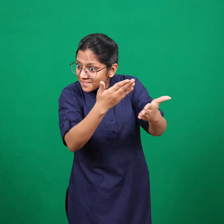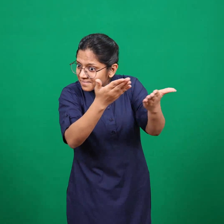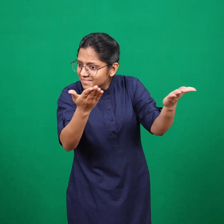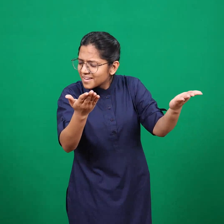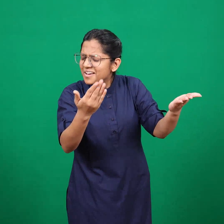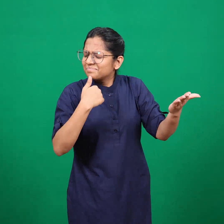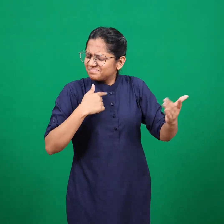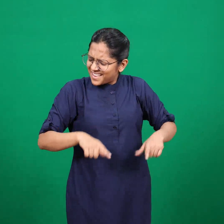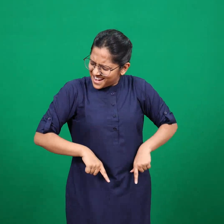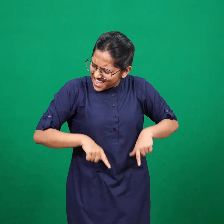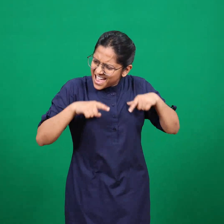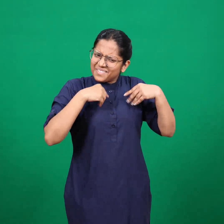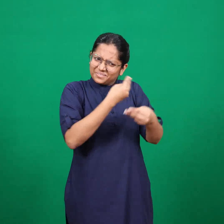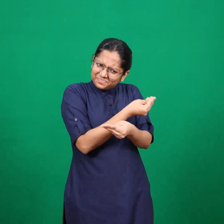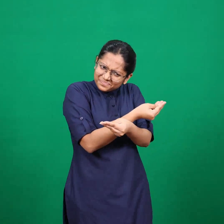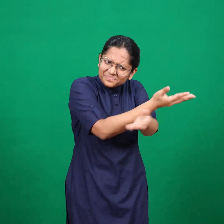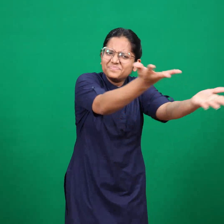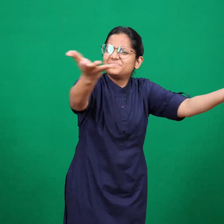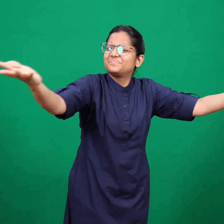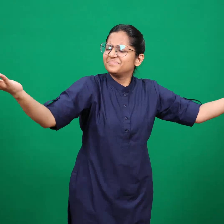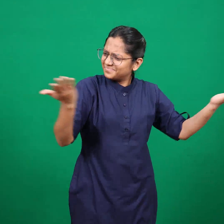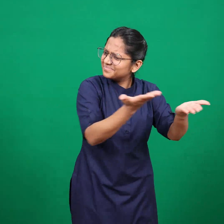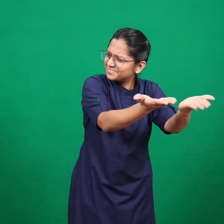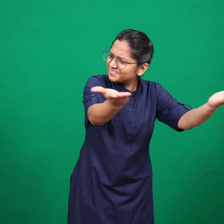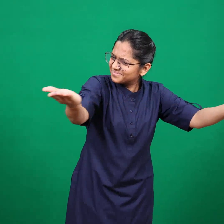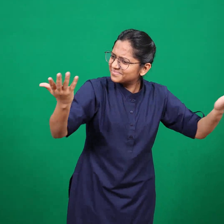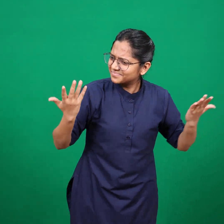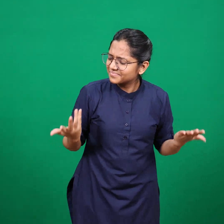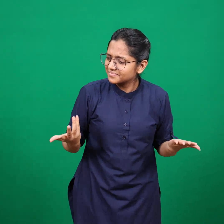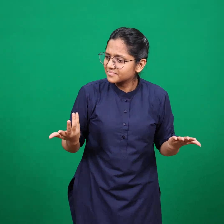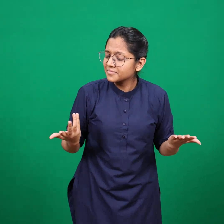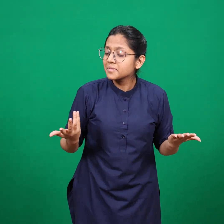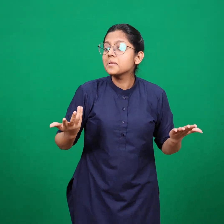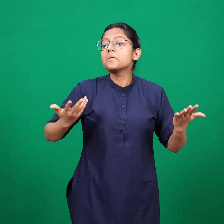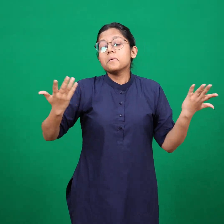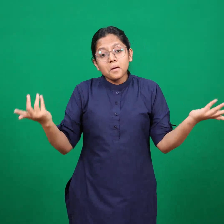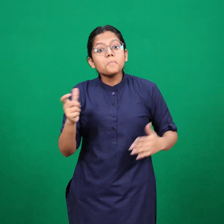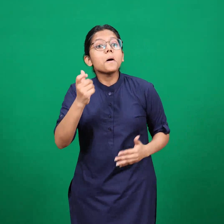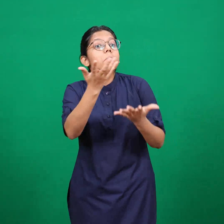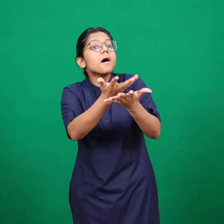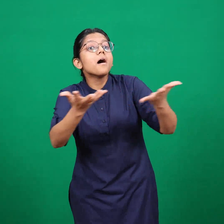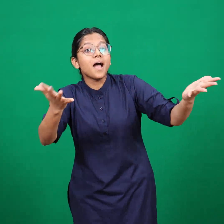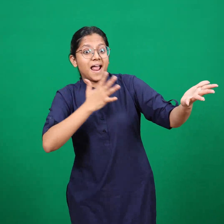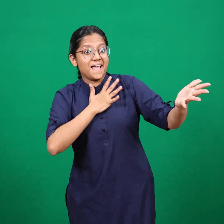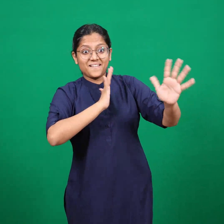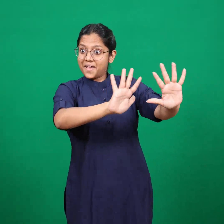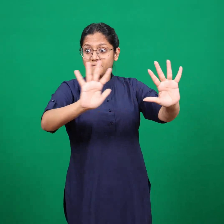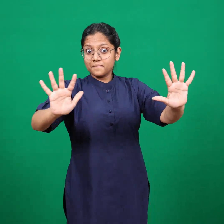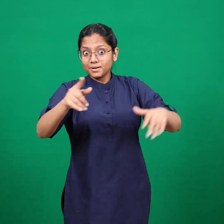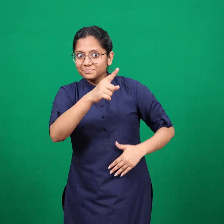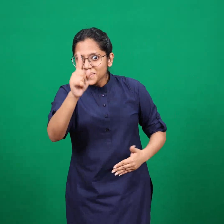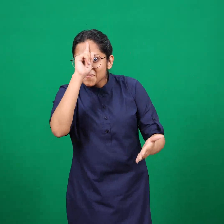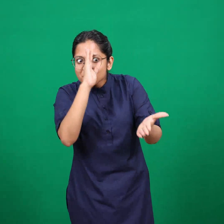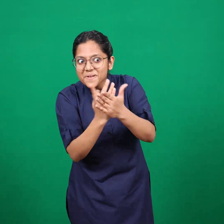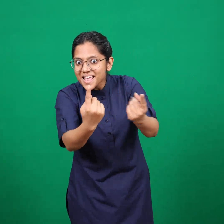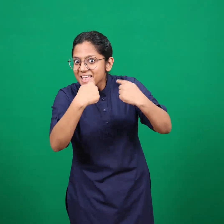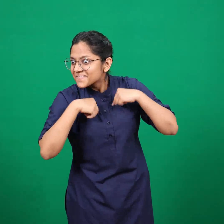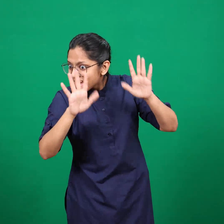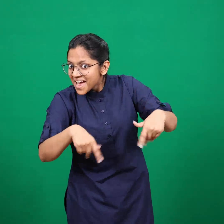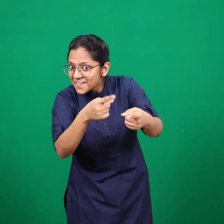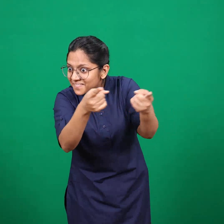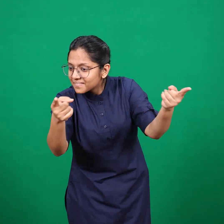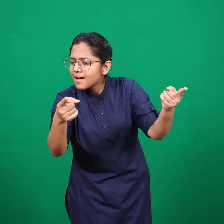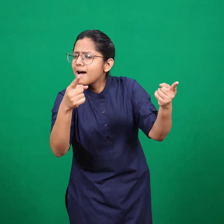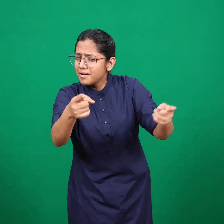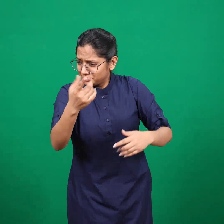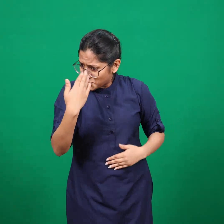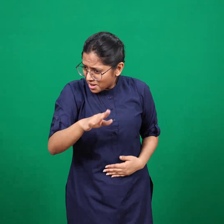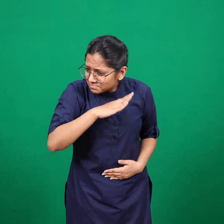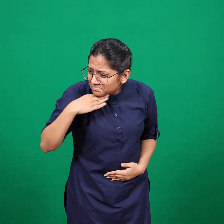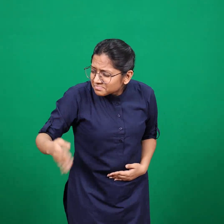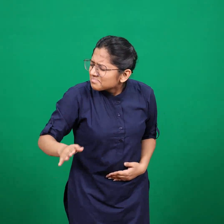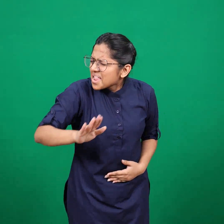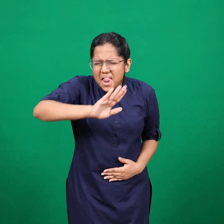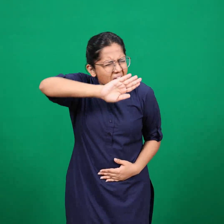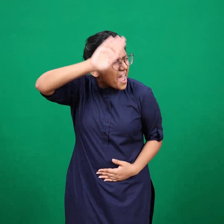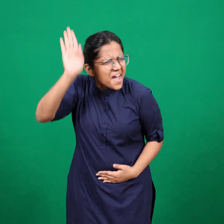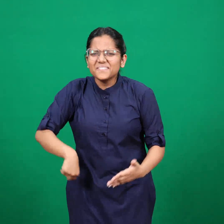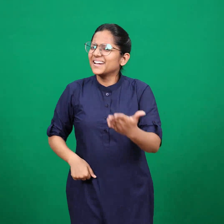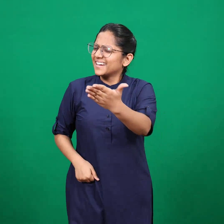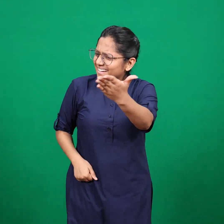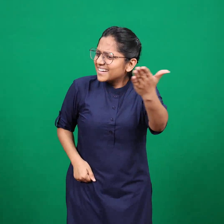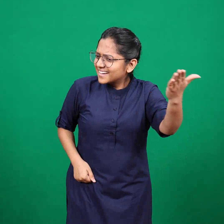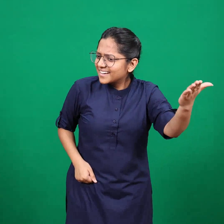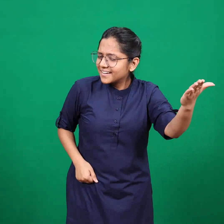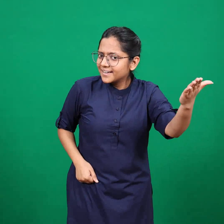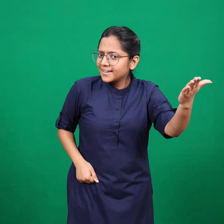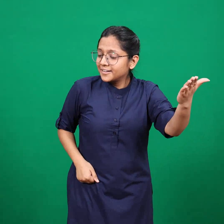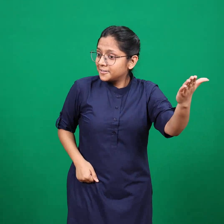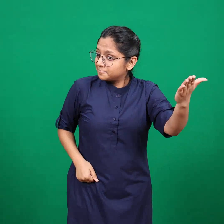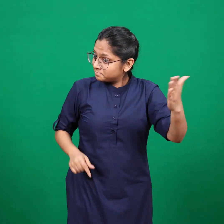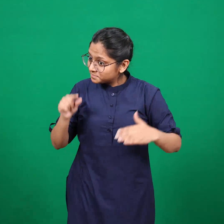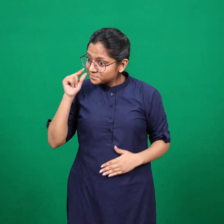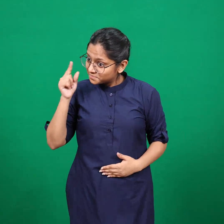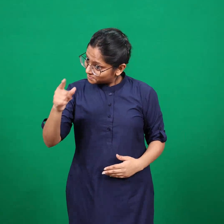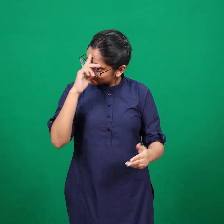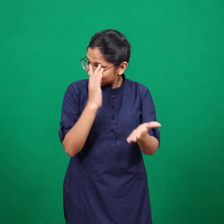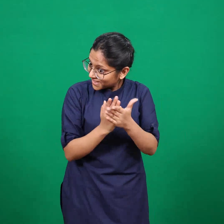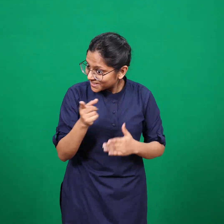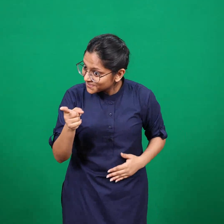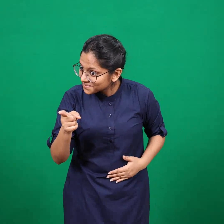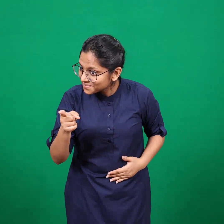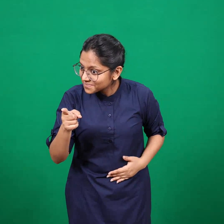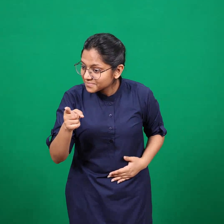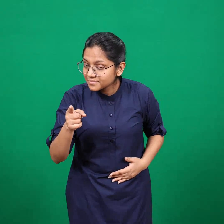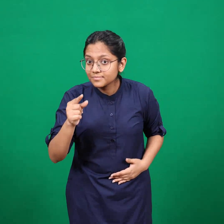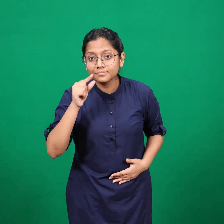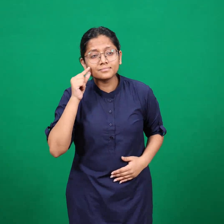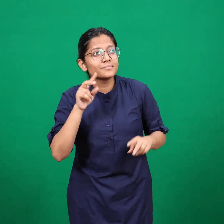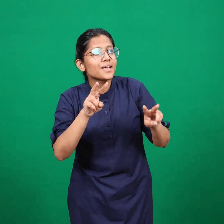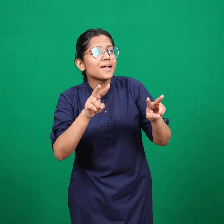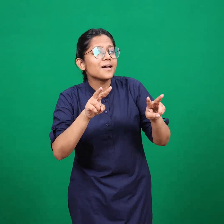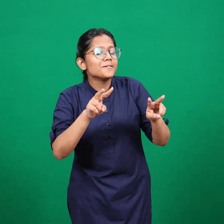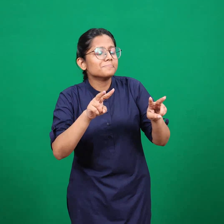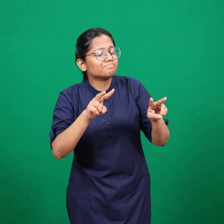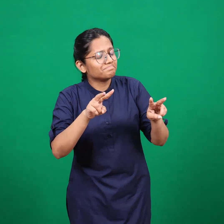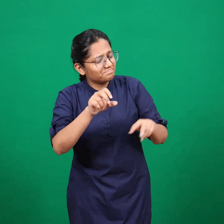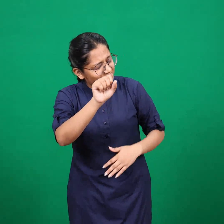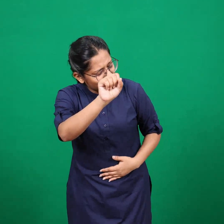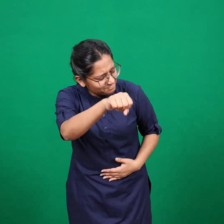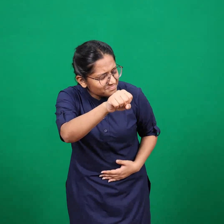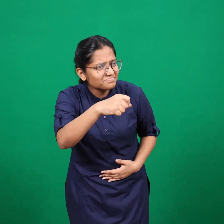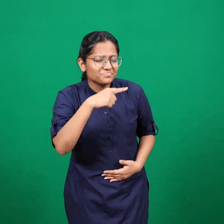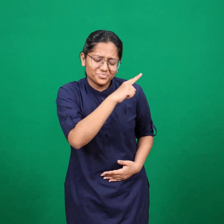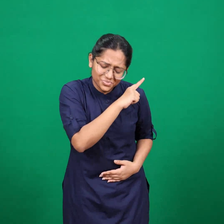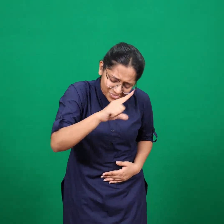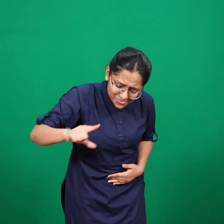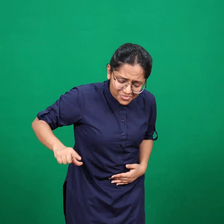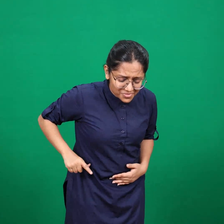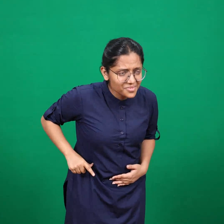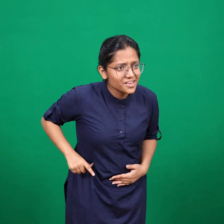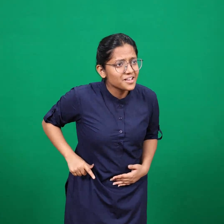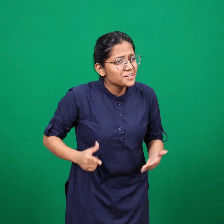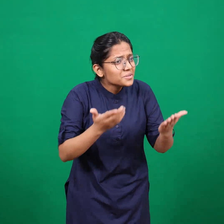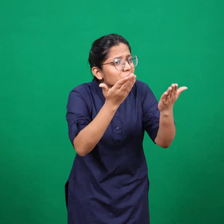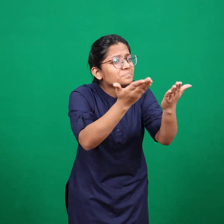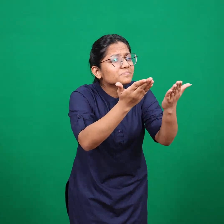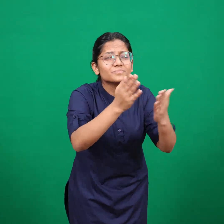And everyone who lives and believes in Me will never die. Do you believe this?"